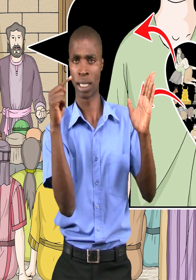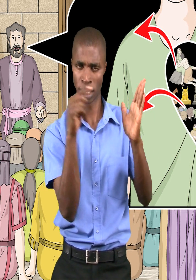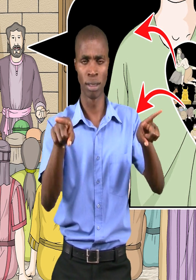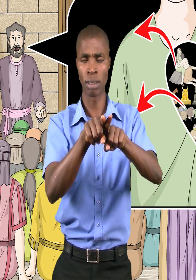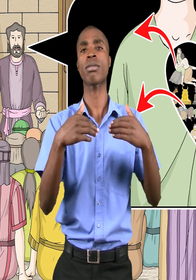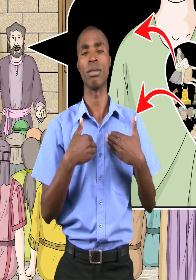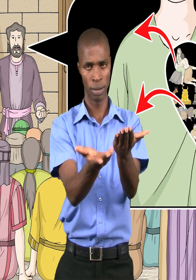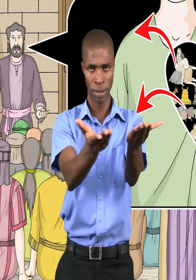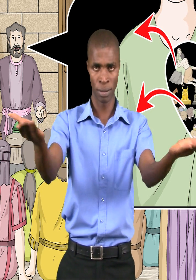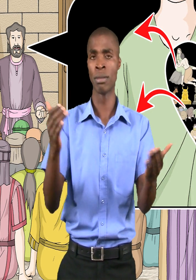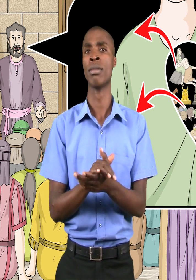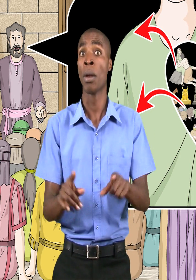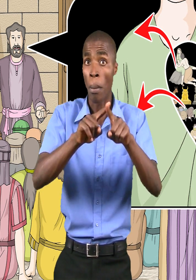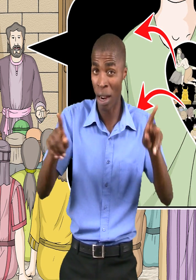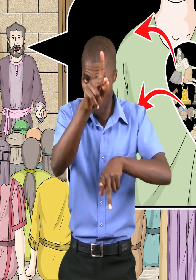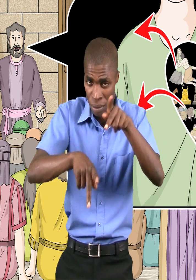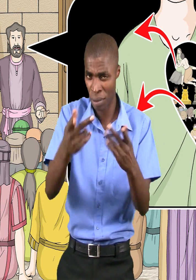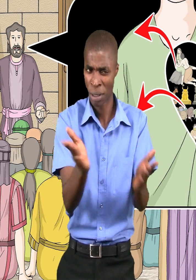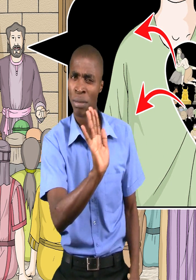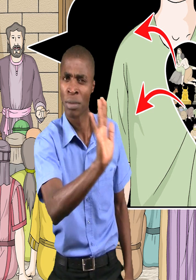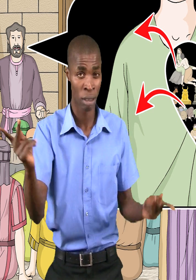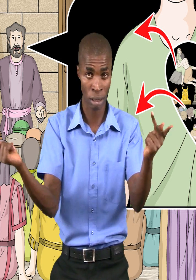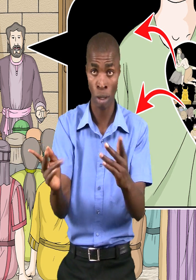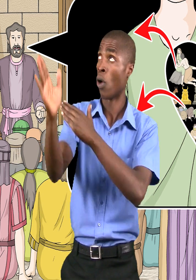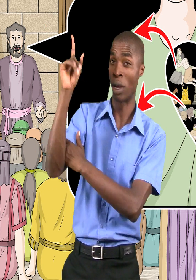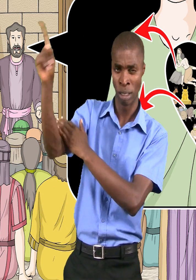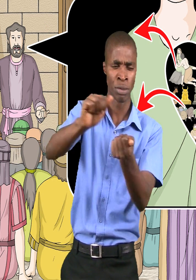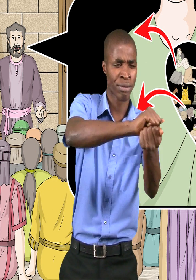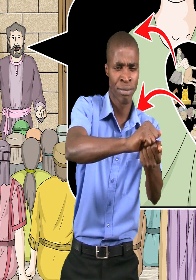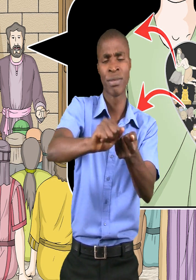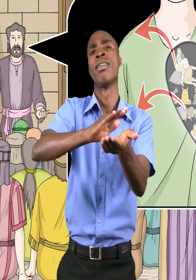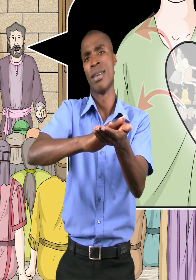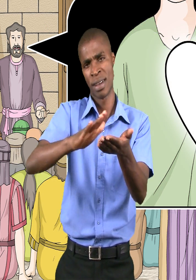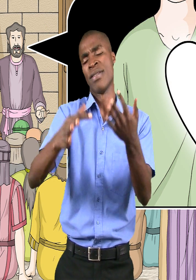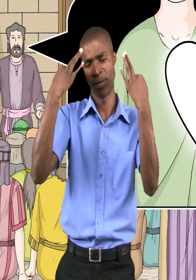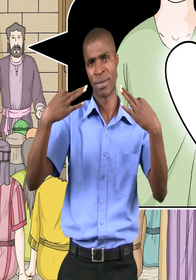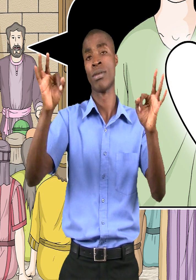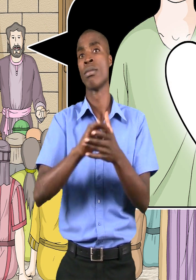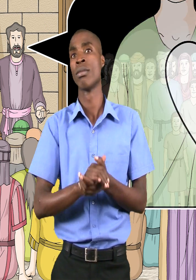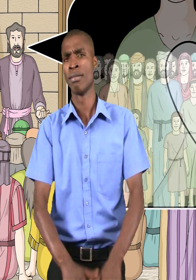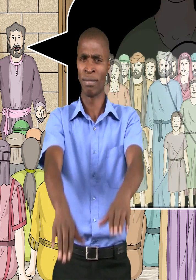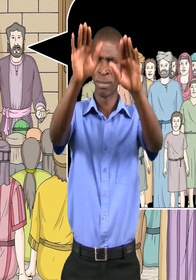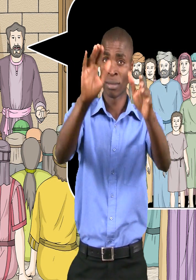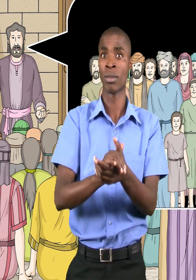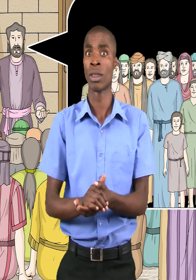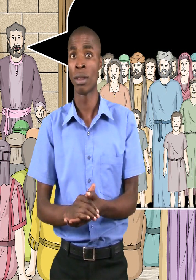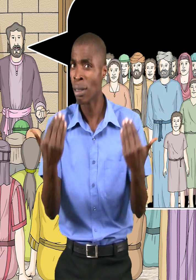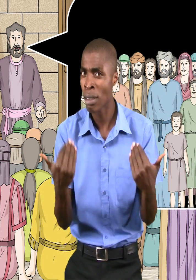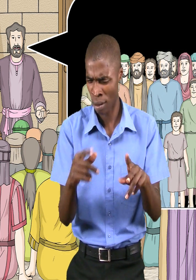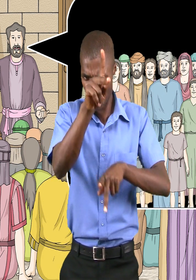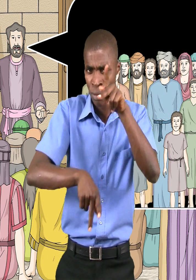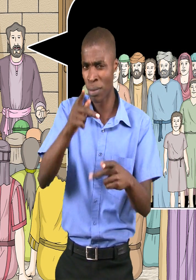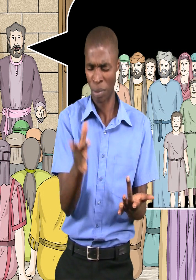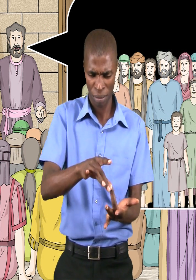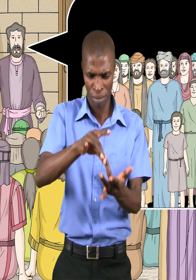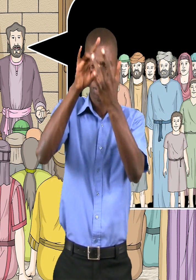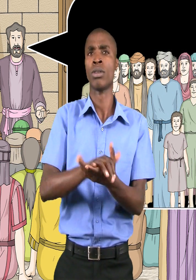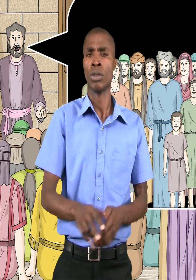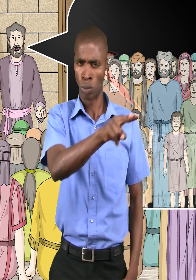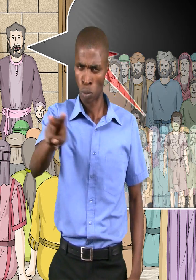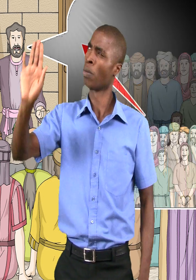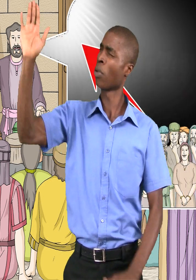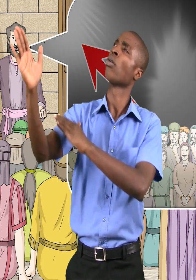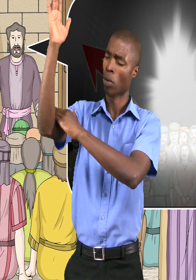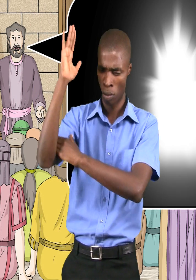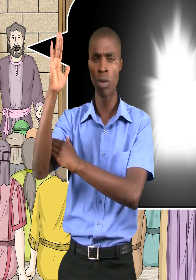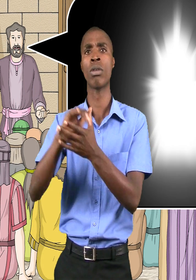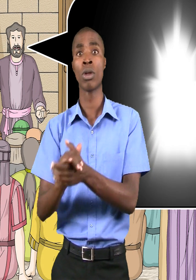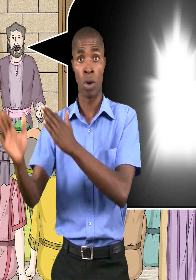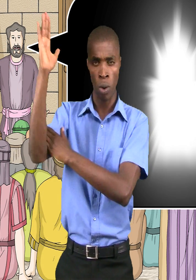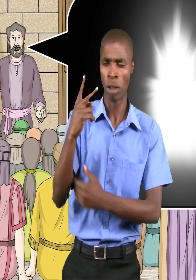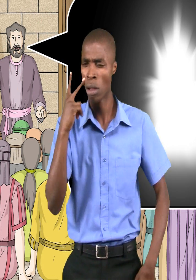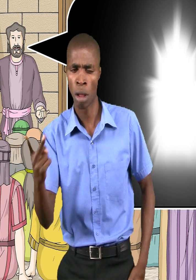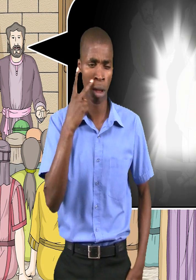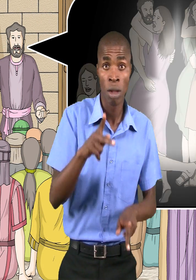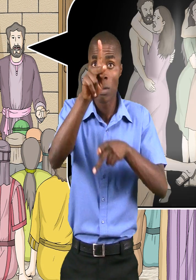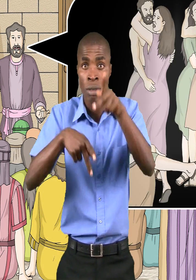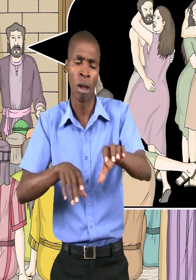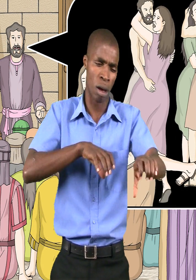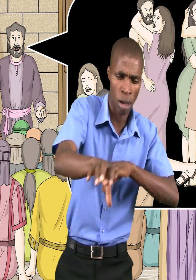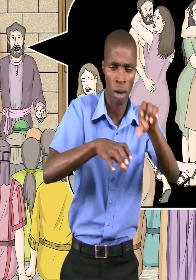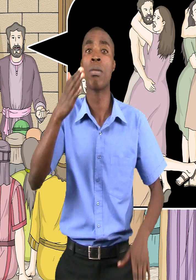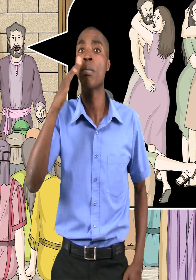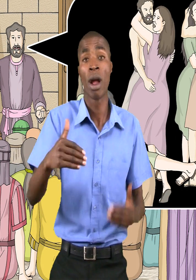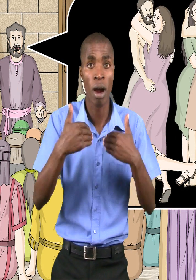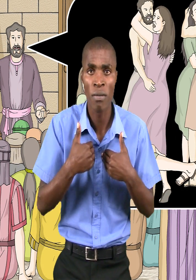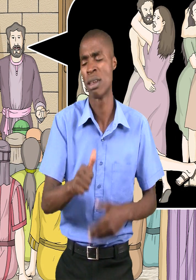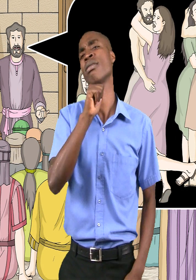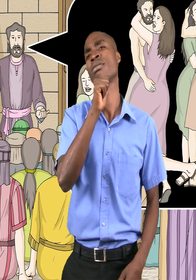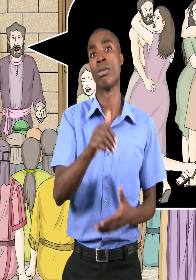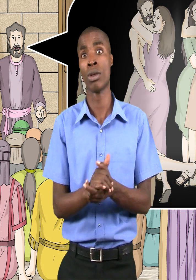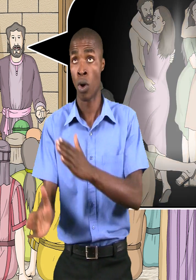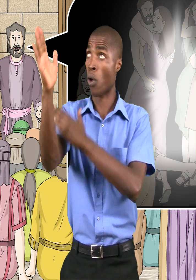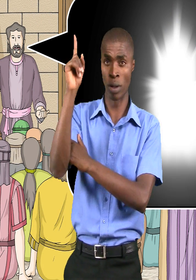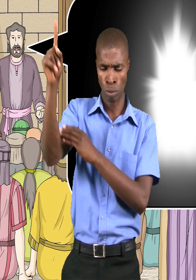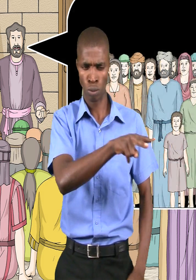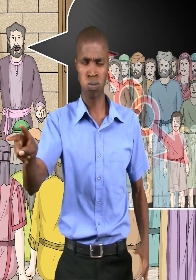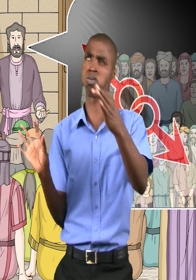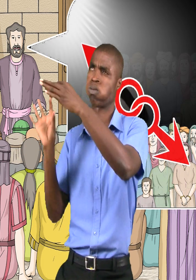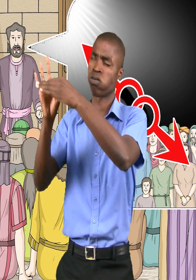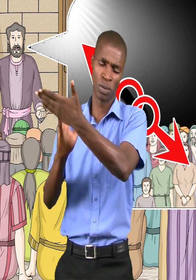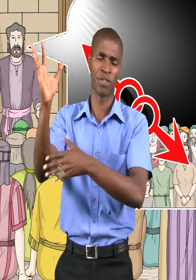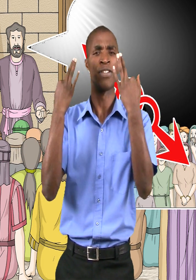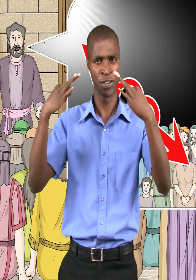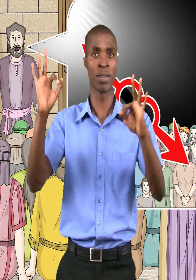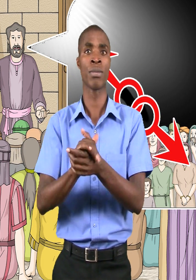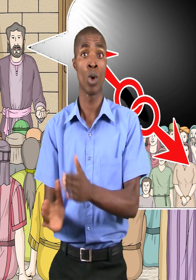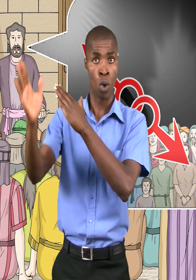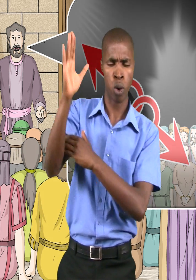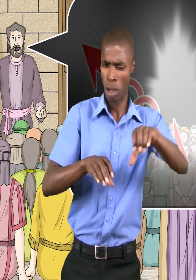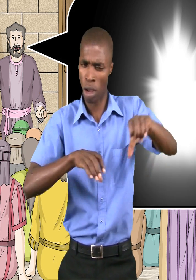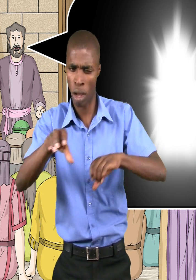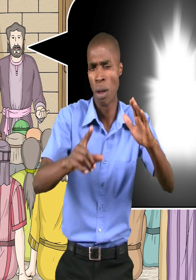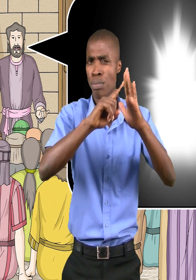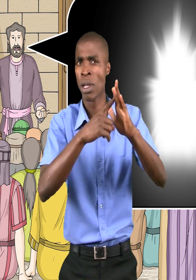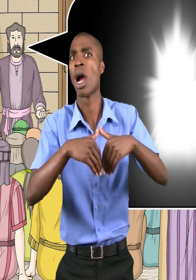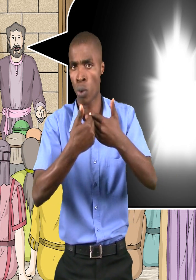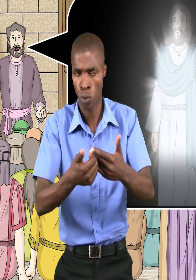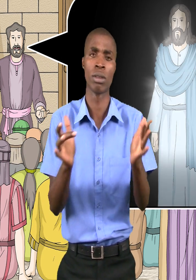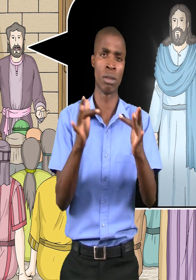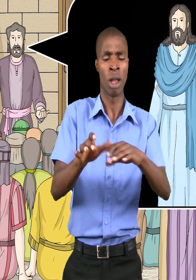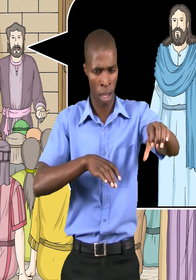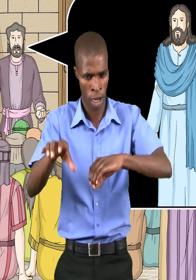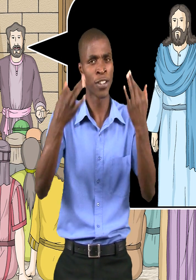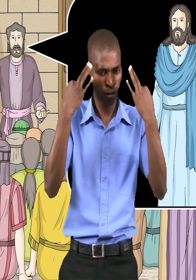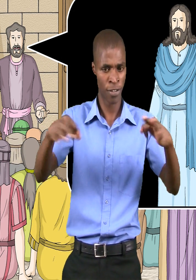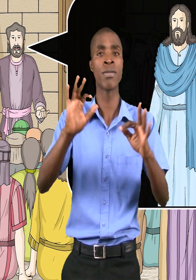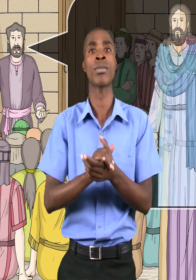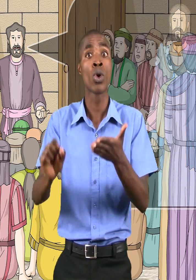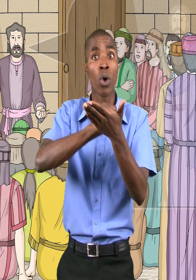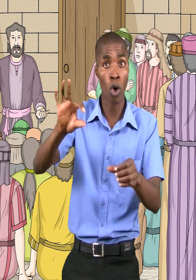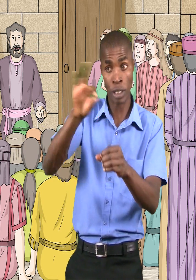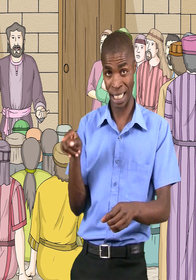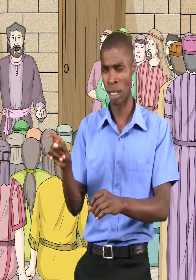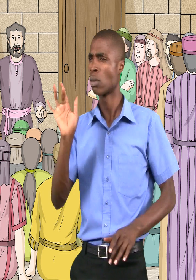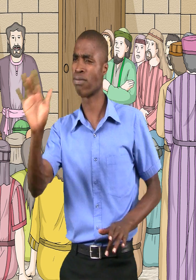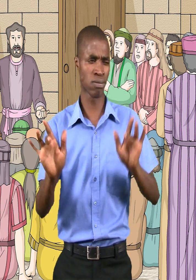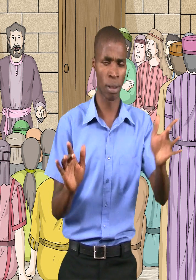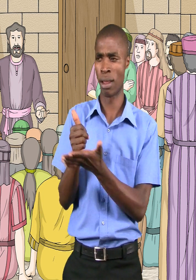But you were washed, you were sanctified, you were justified, in the name of the Lord Jesus Christ and by the Spirit of our God.